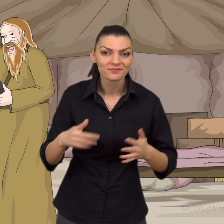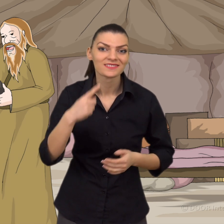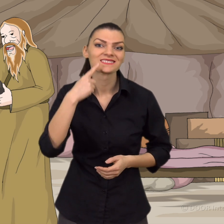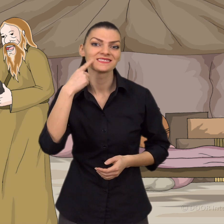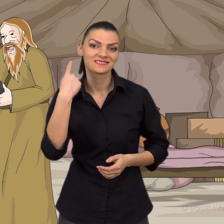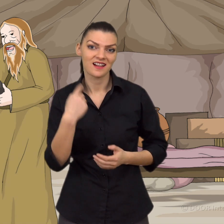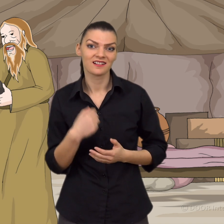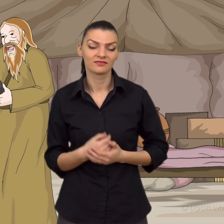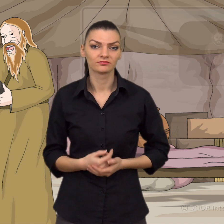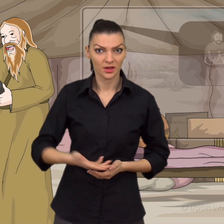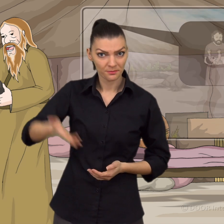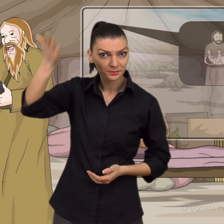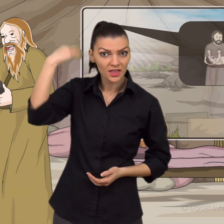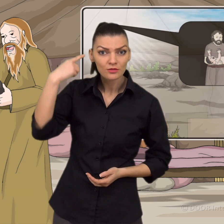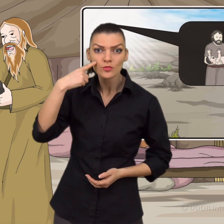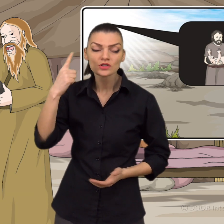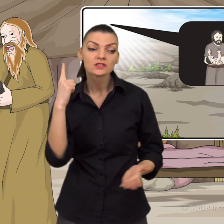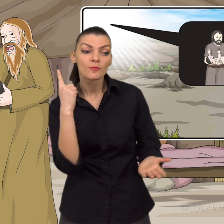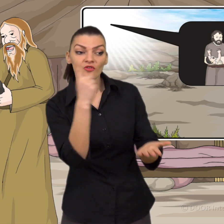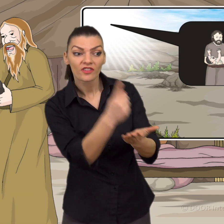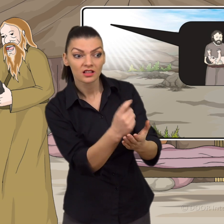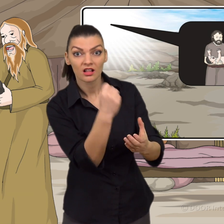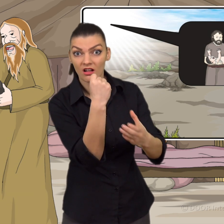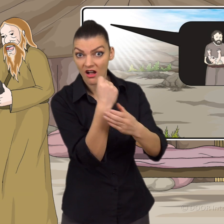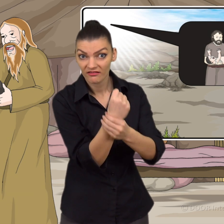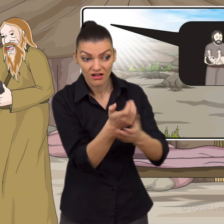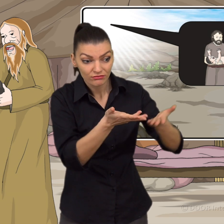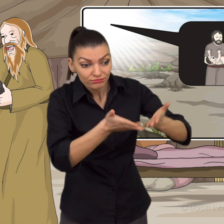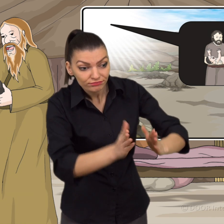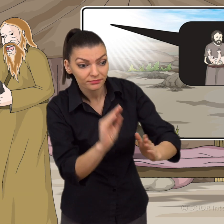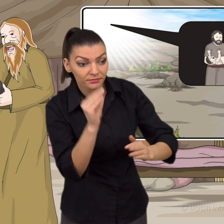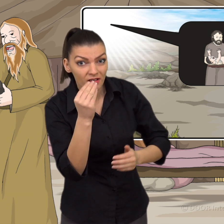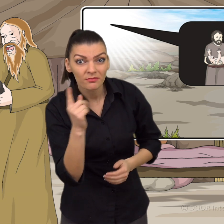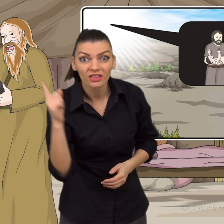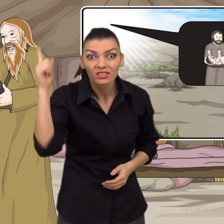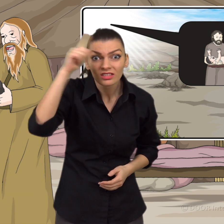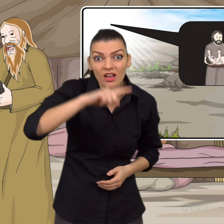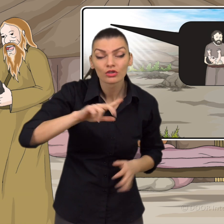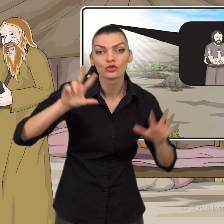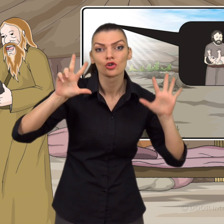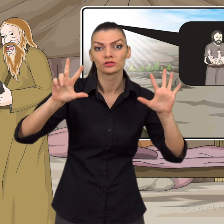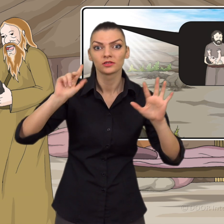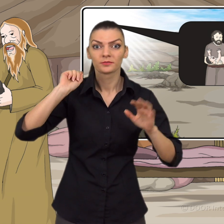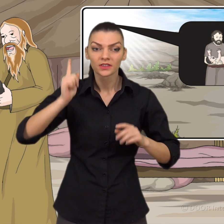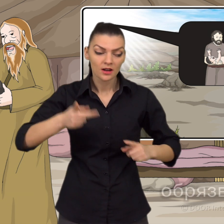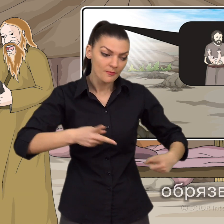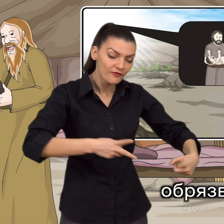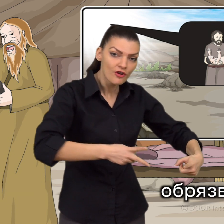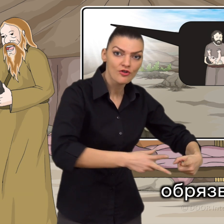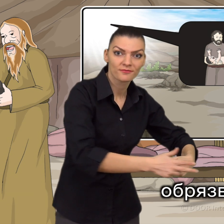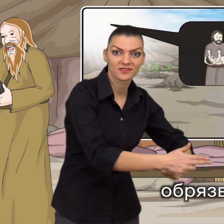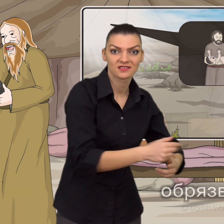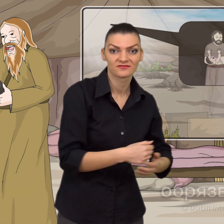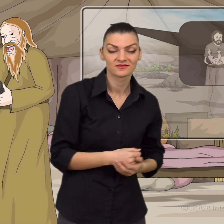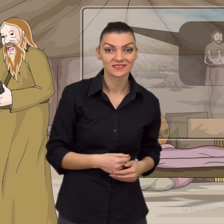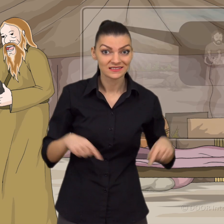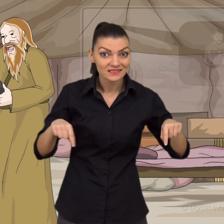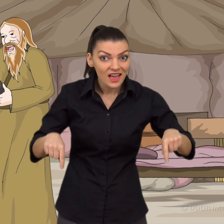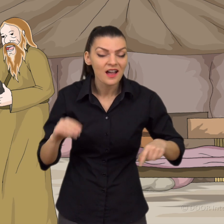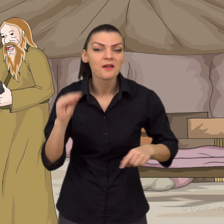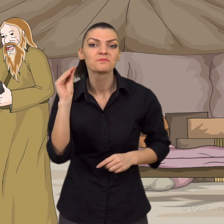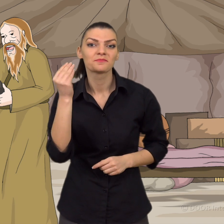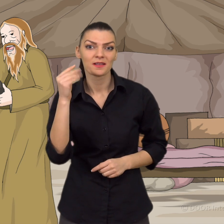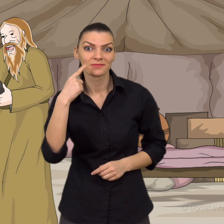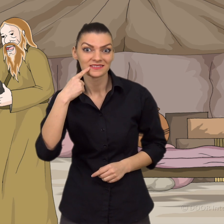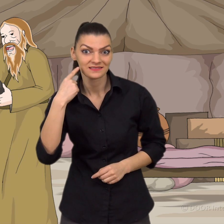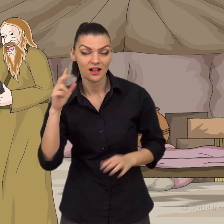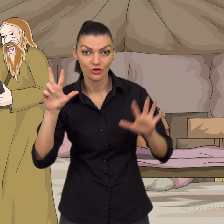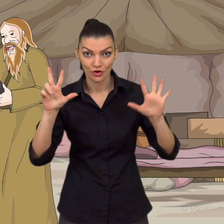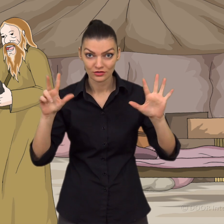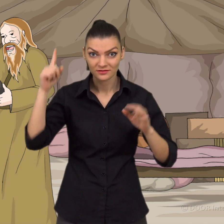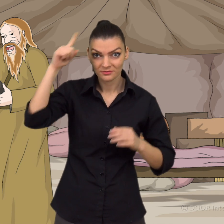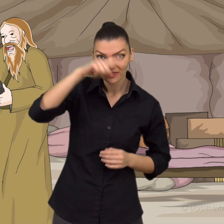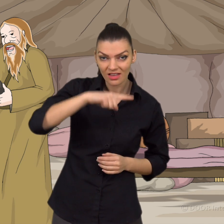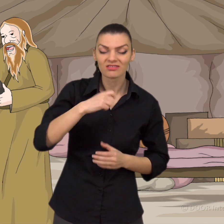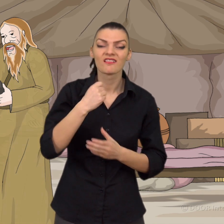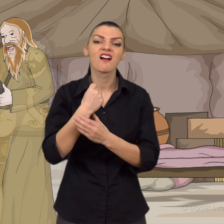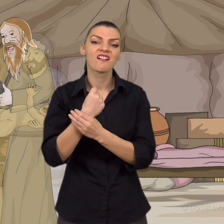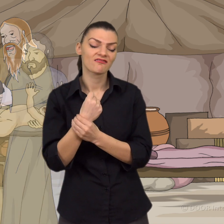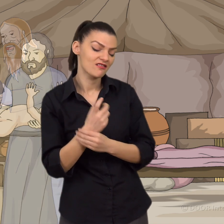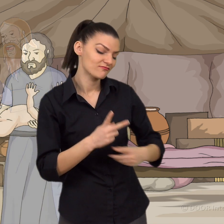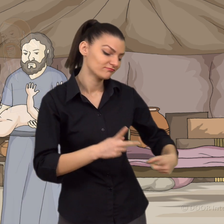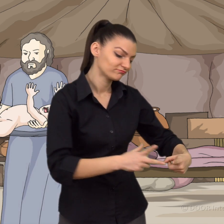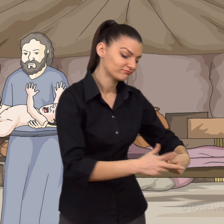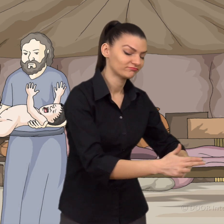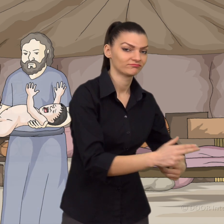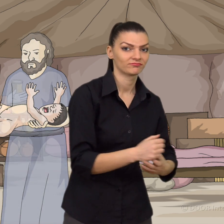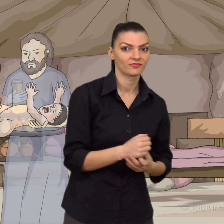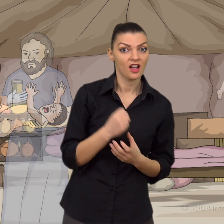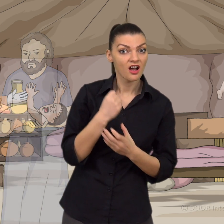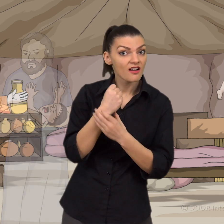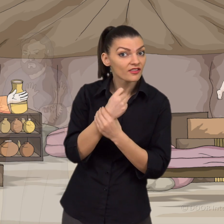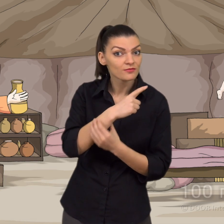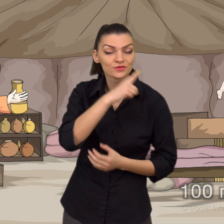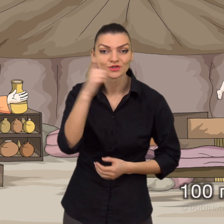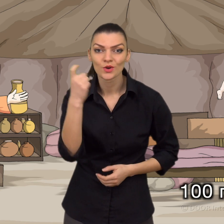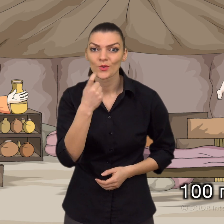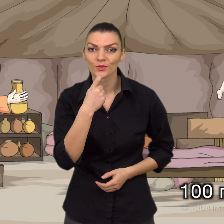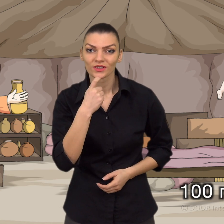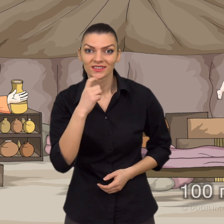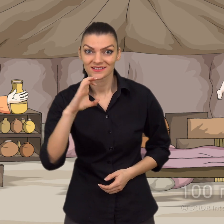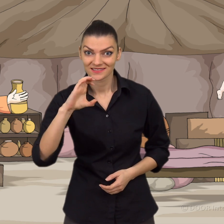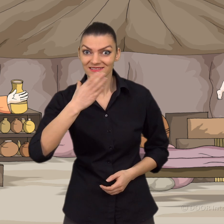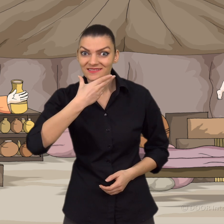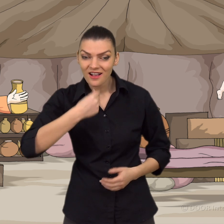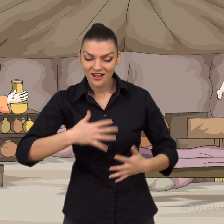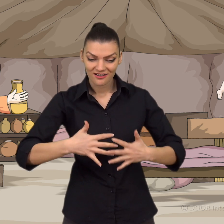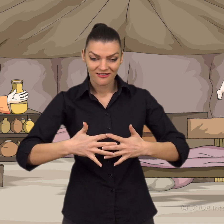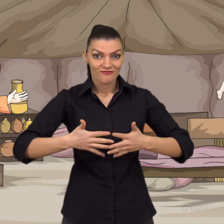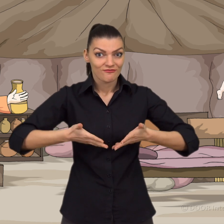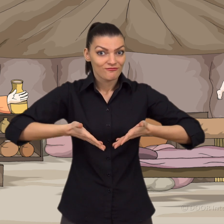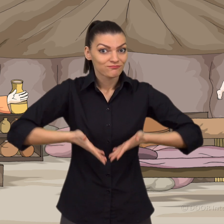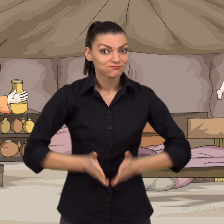When his son Isaac was eight days old, Abraham circumcised him, as God had commanded him.